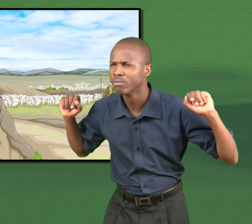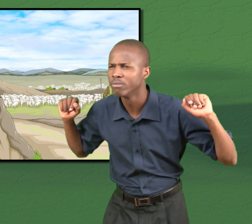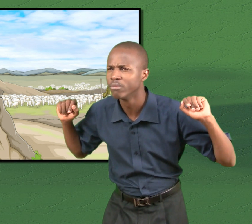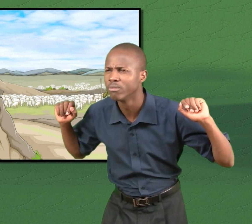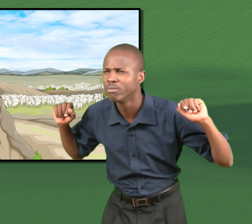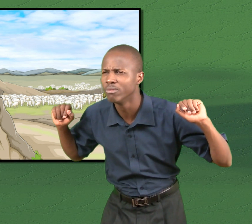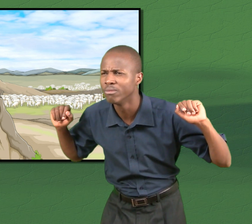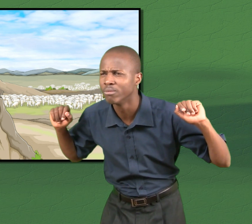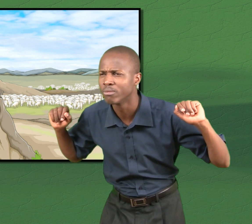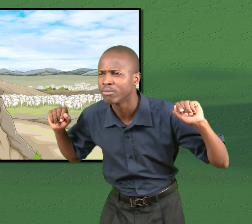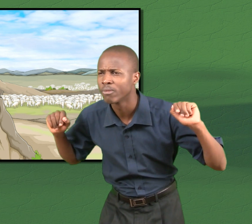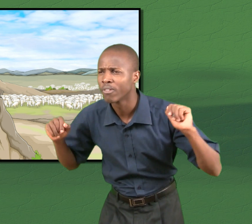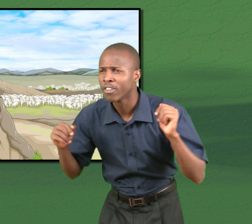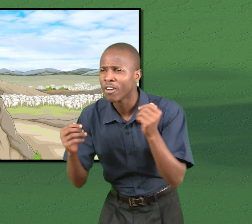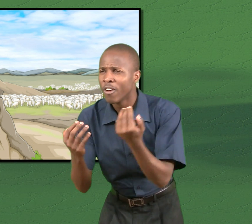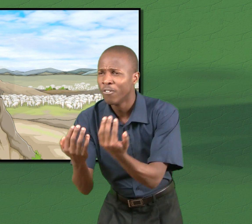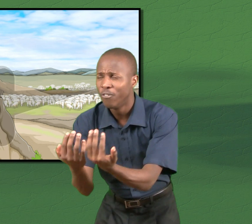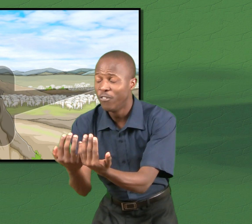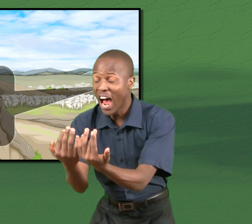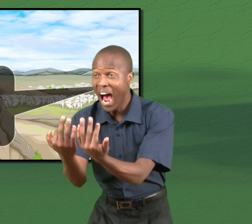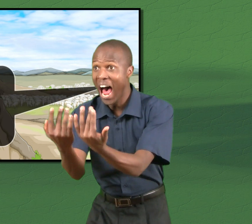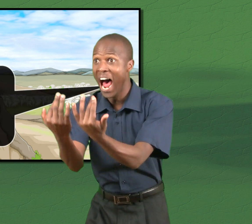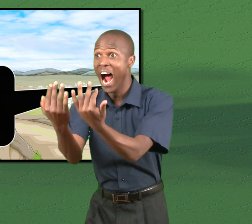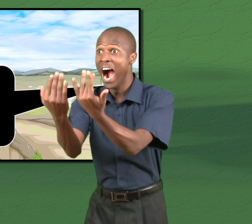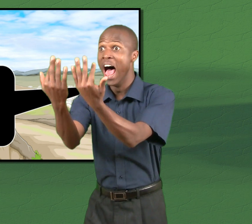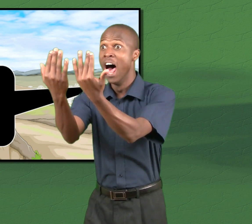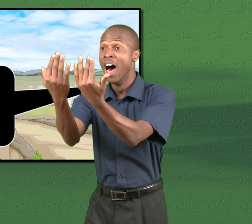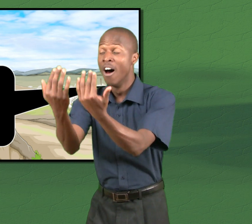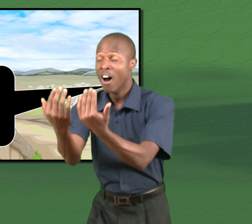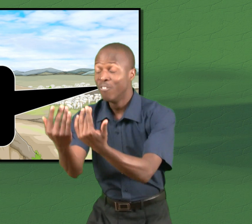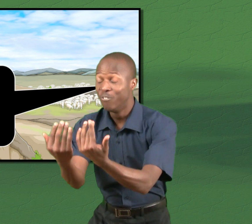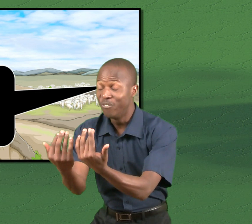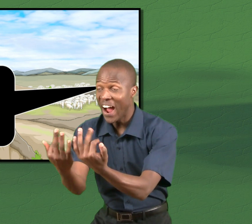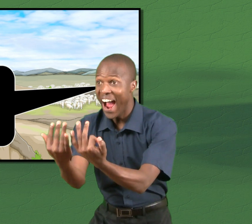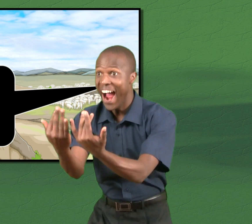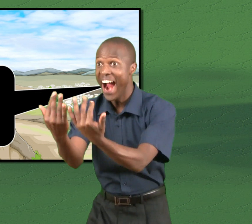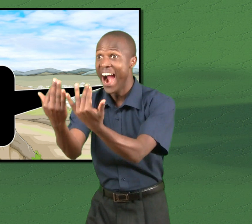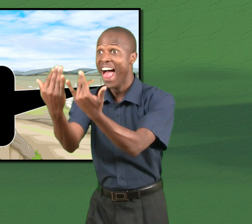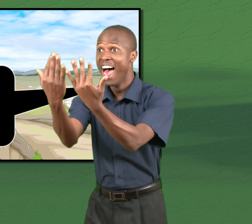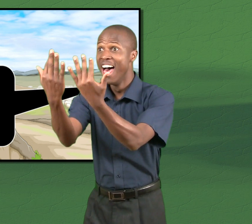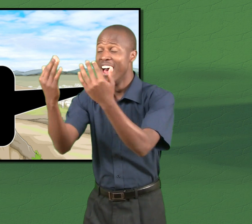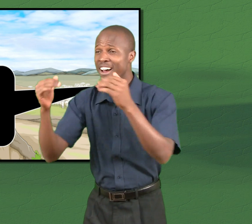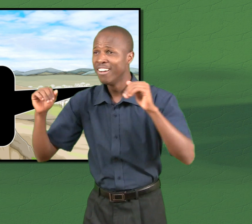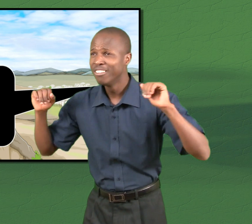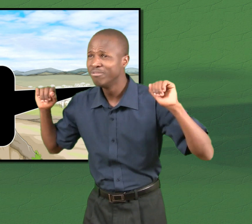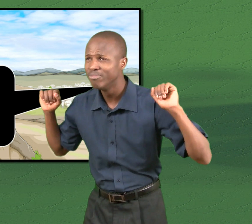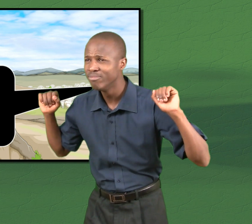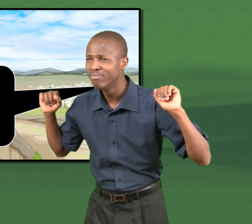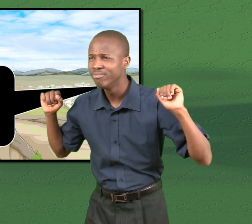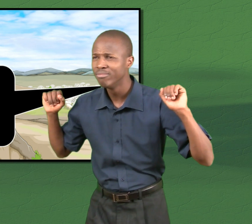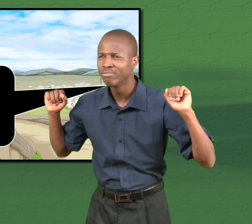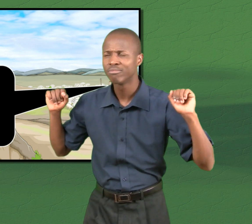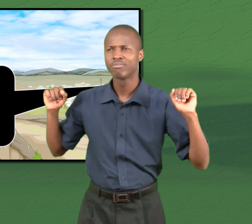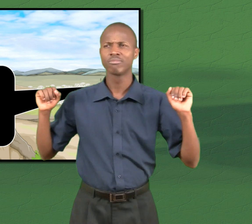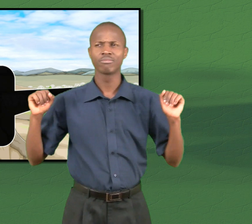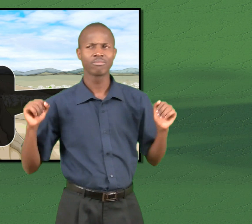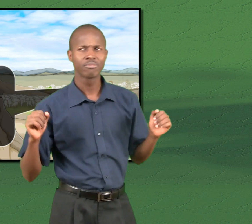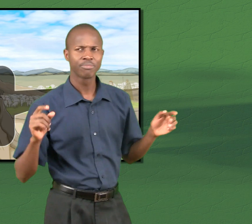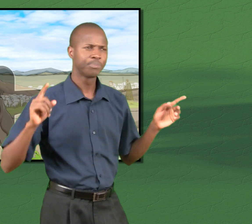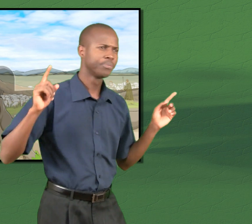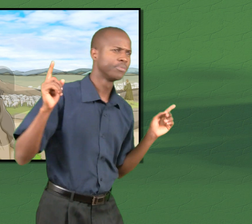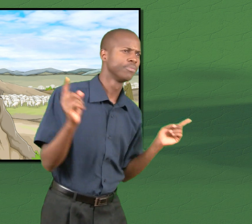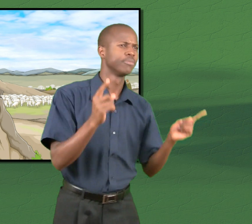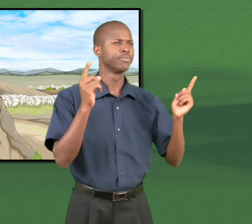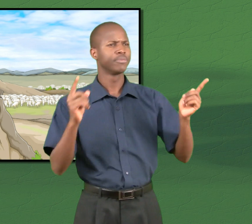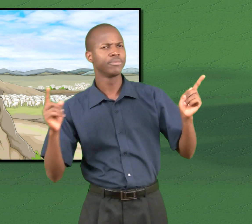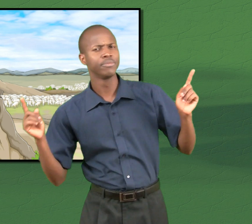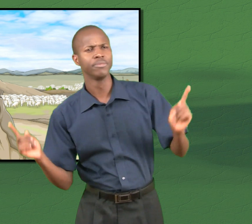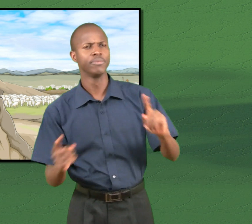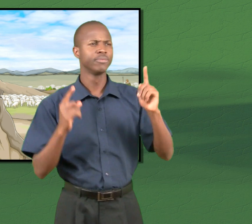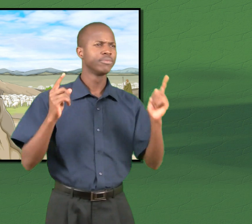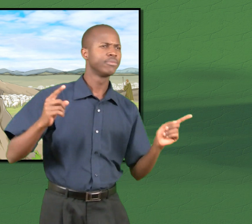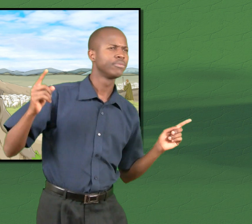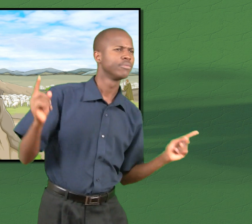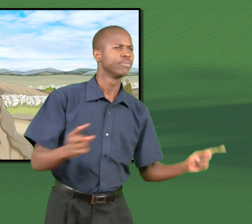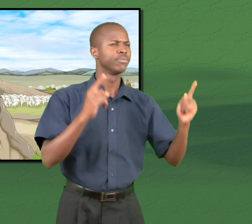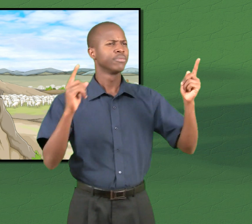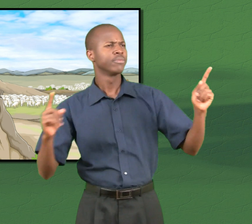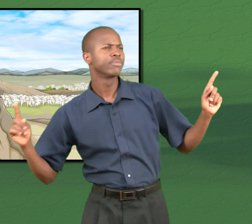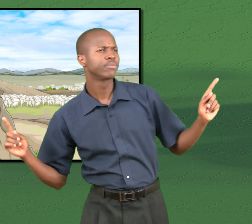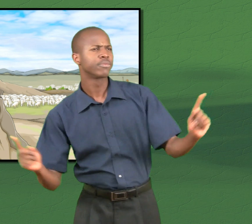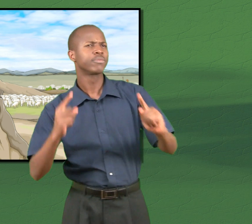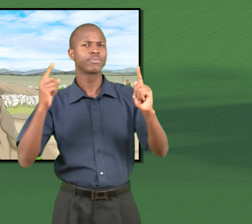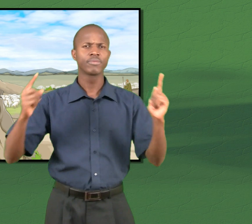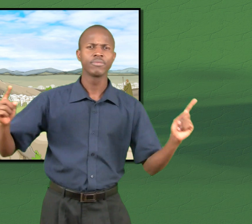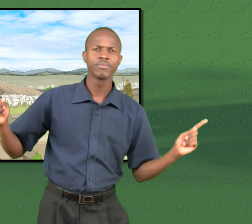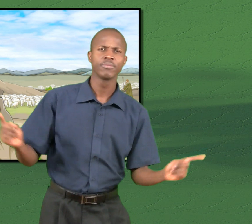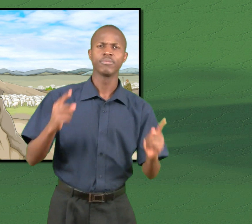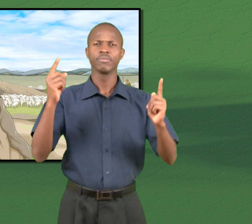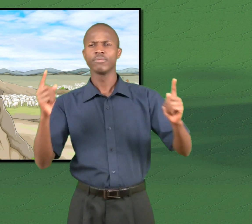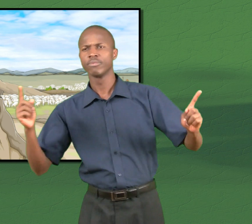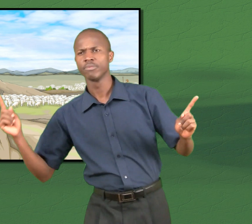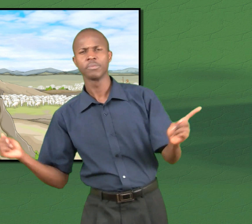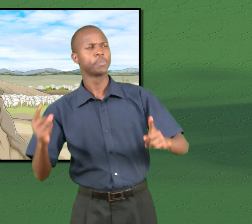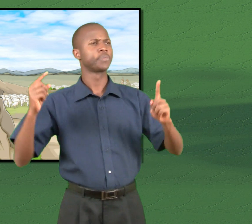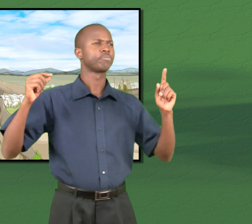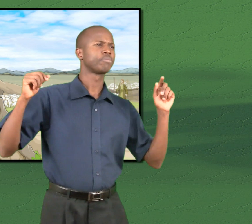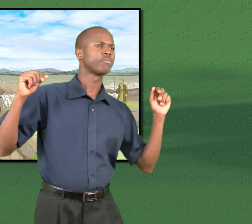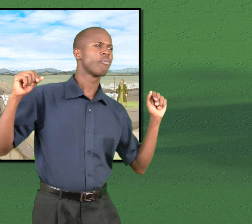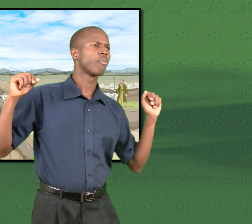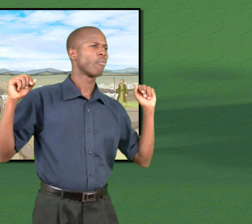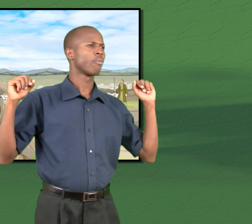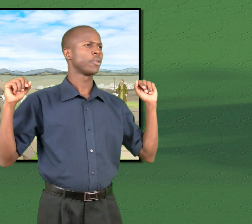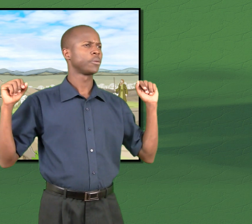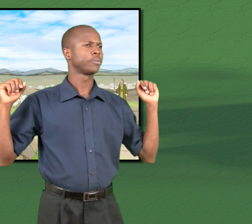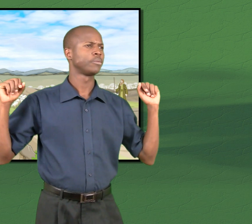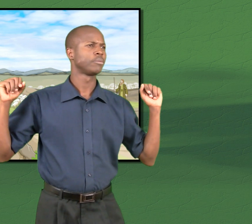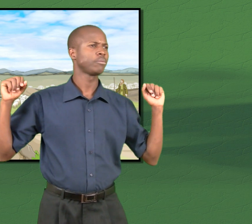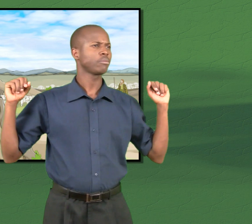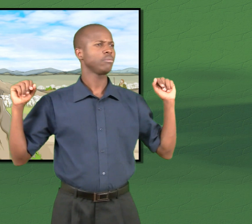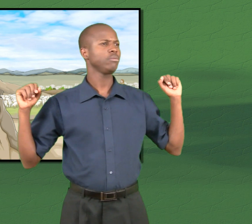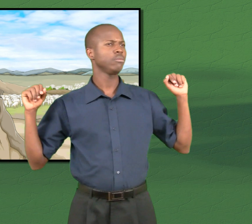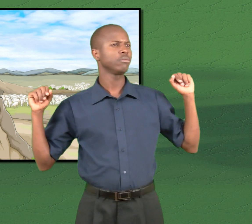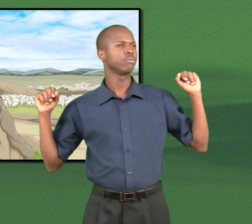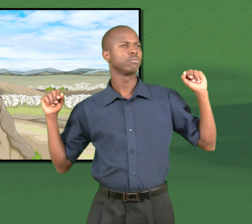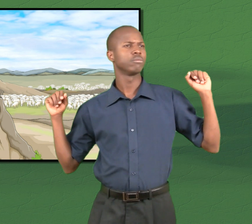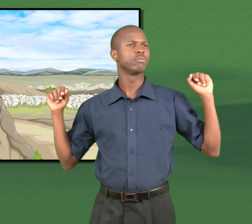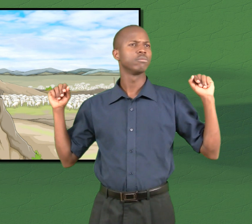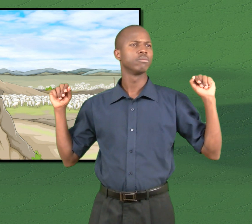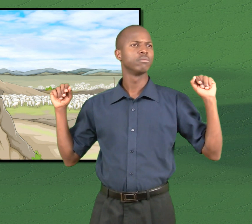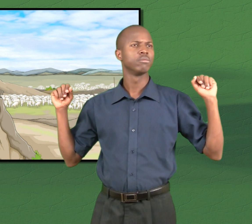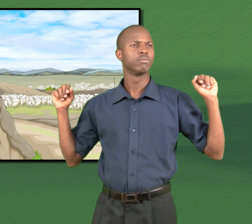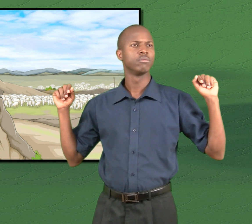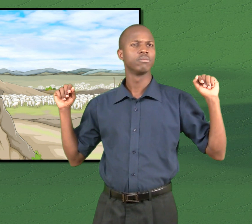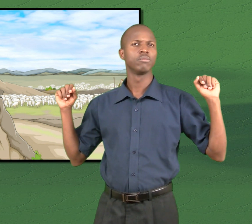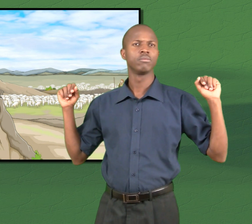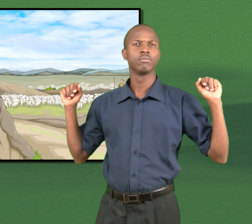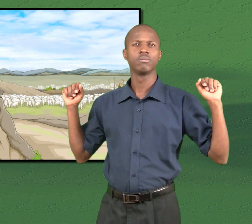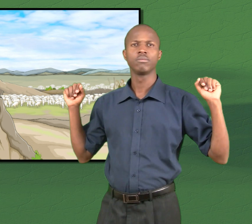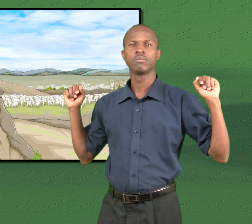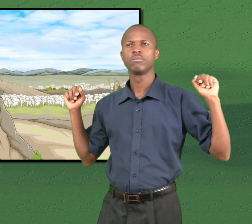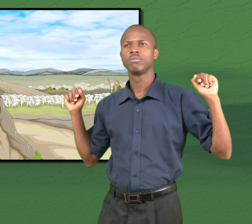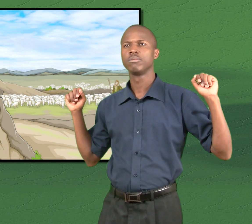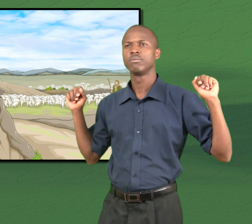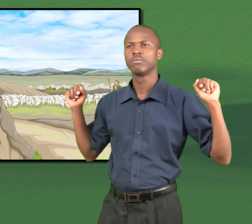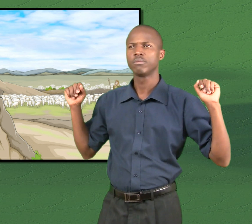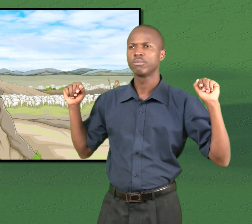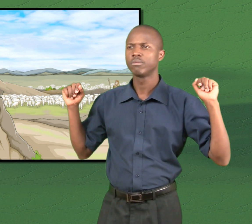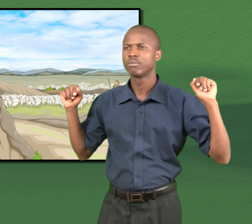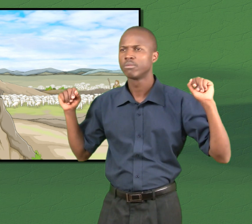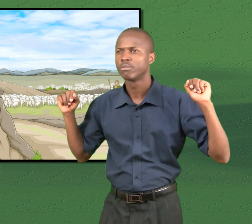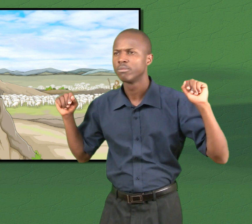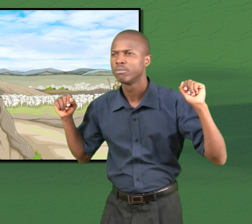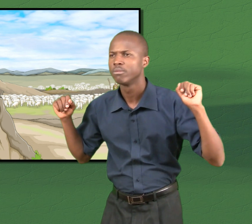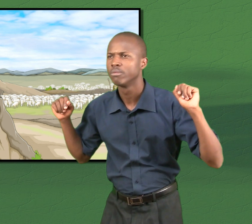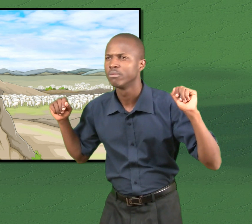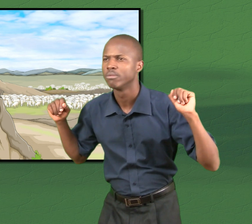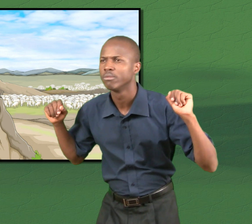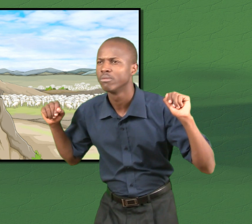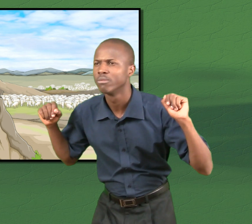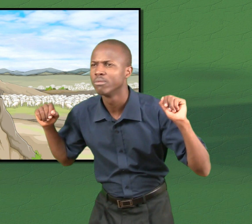Moses saw the bush ablaze with fire, but it was not consumed.